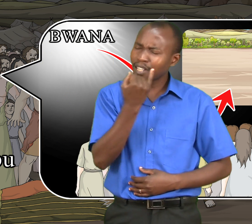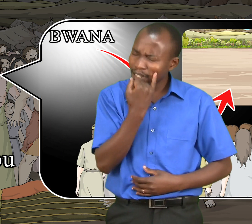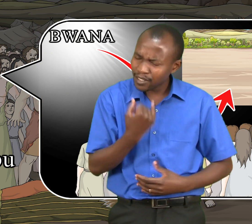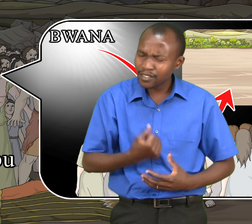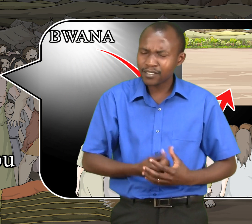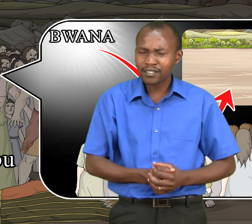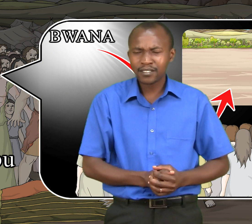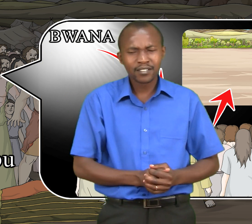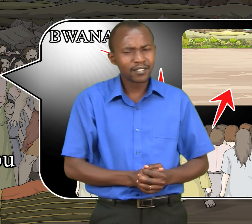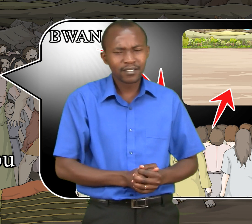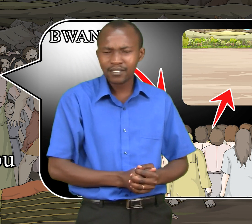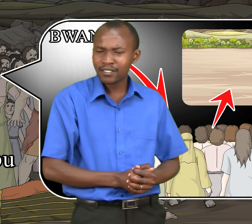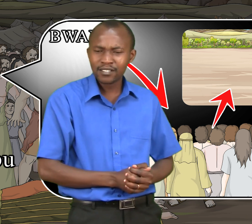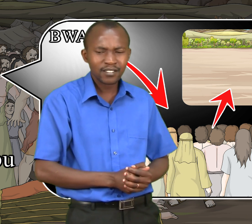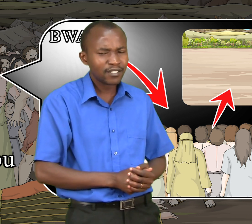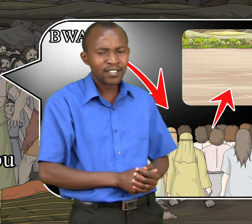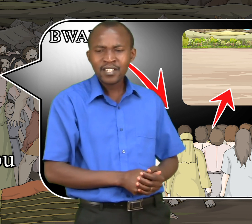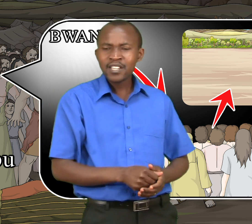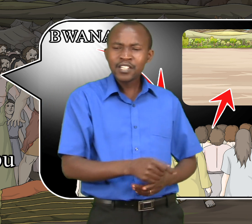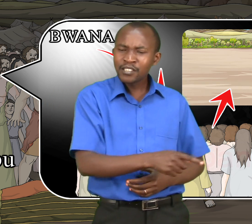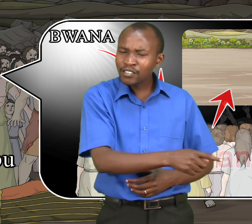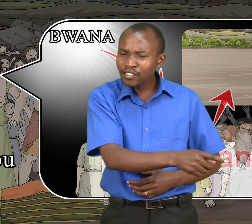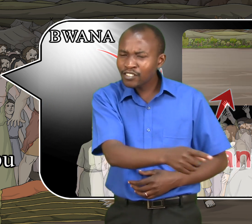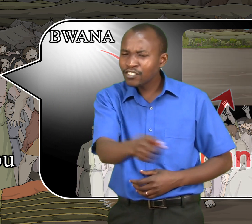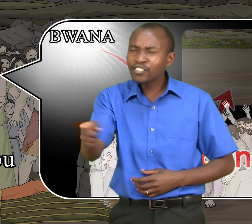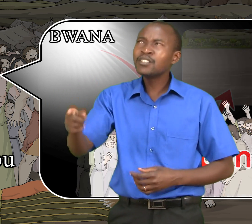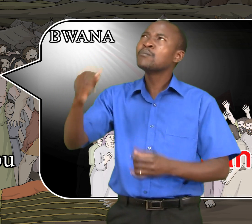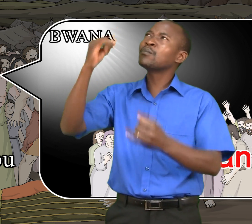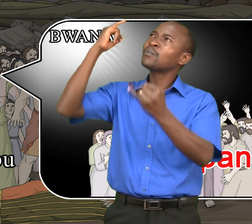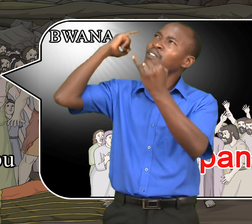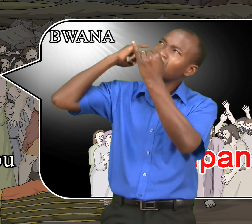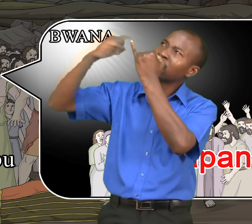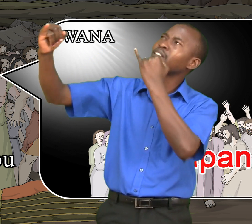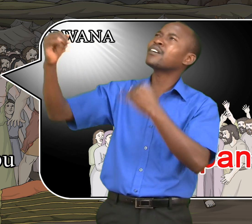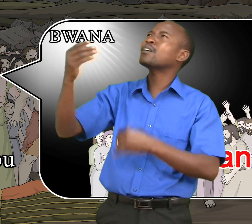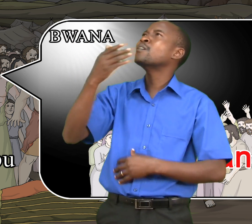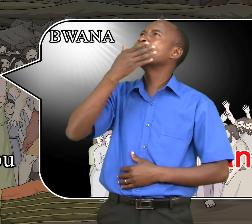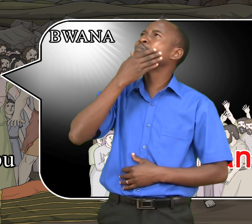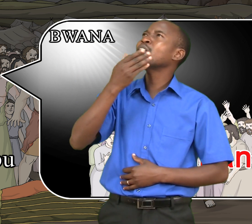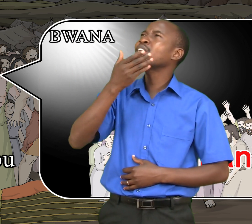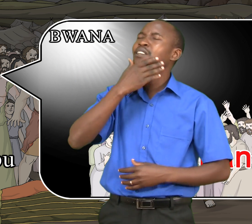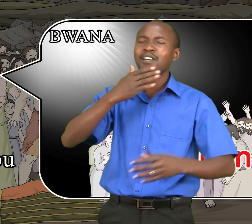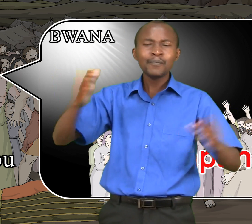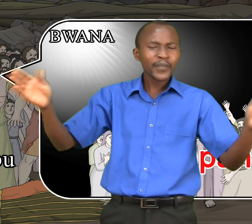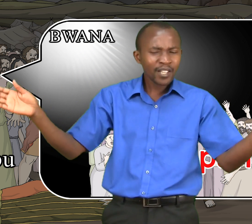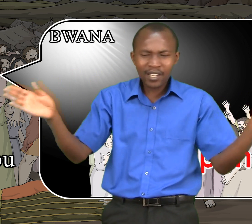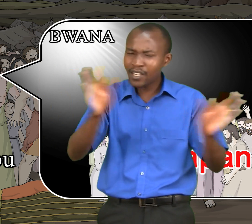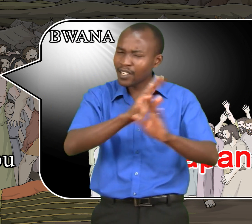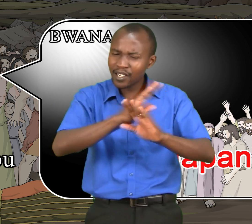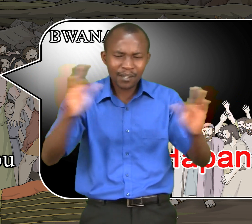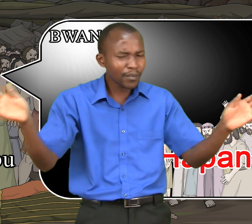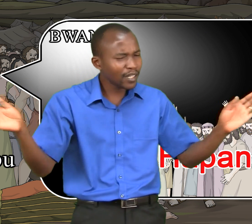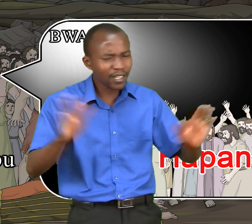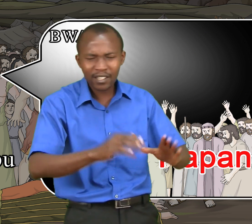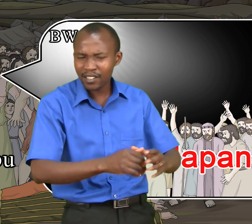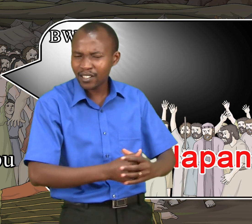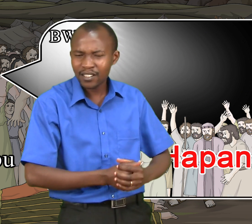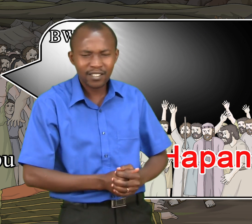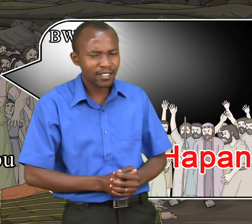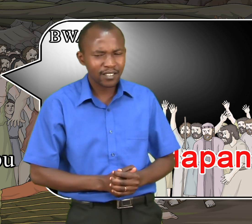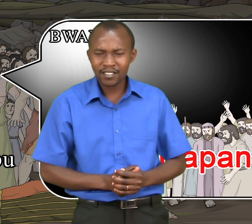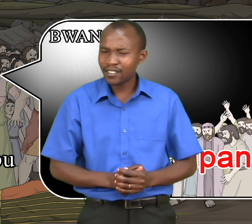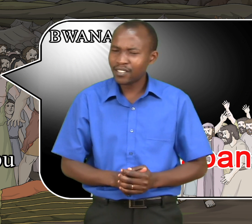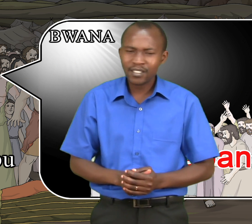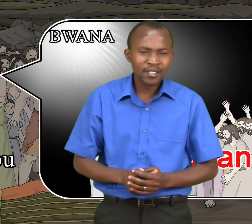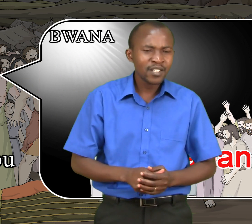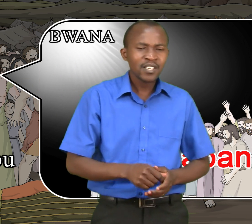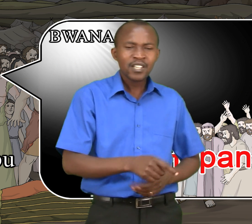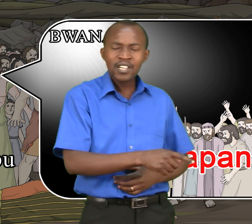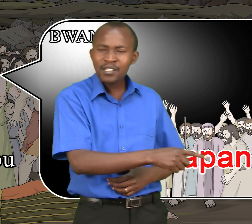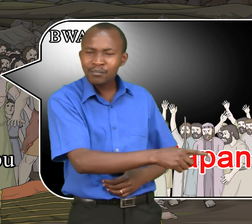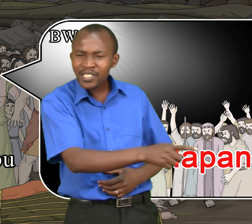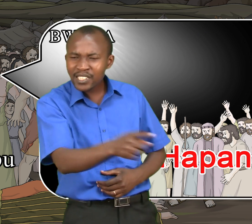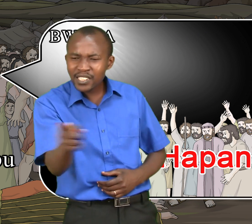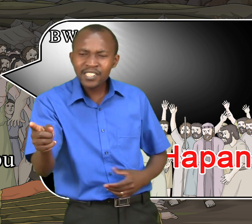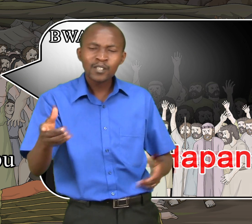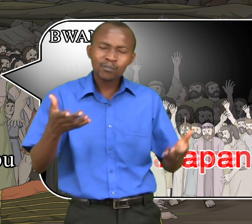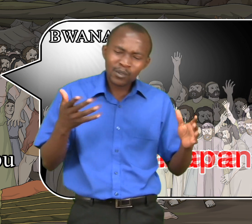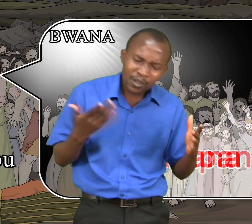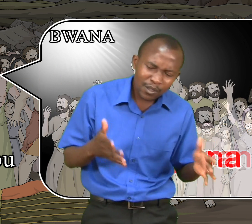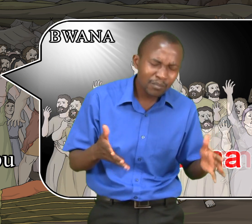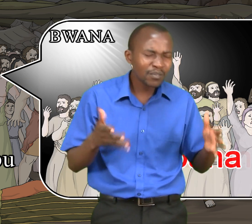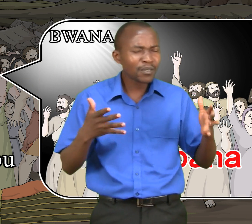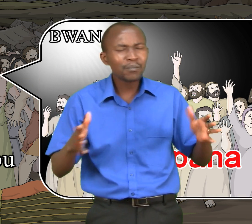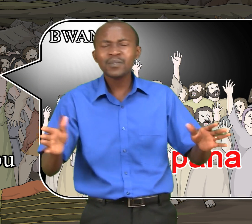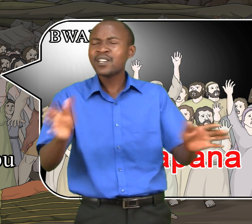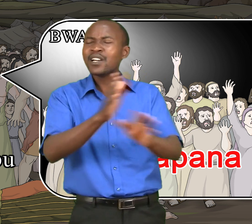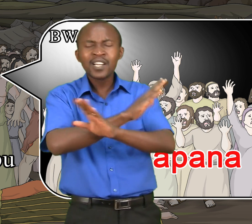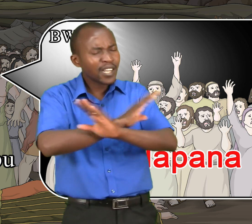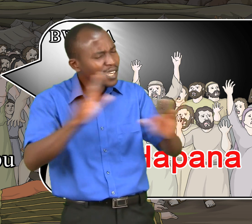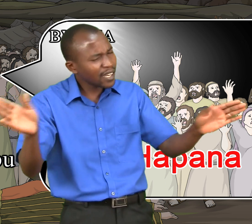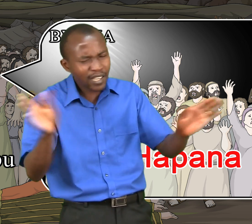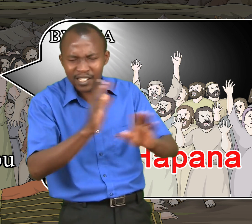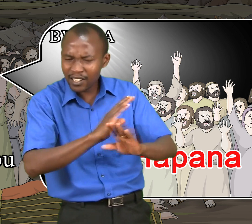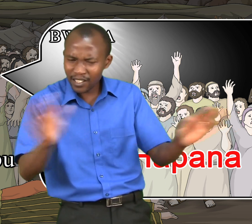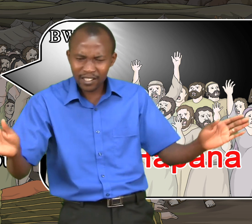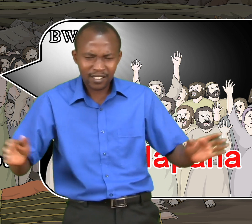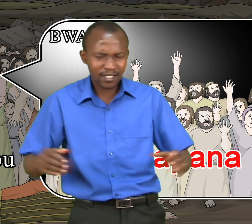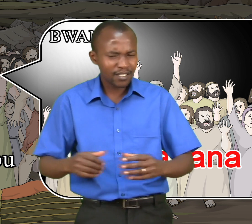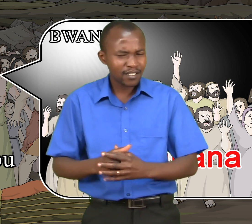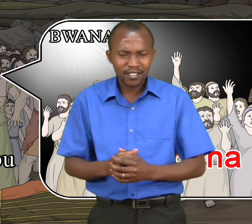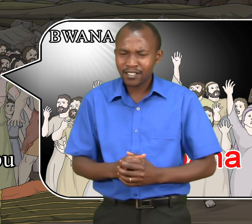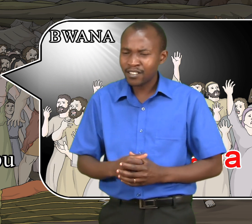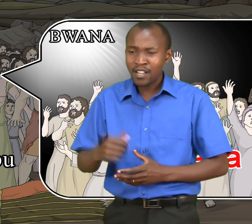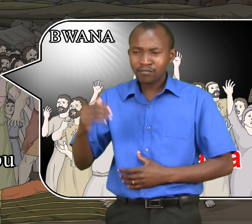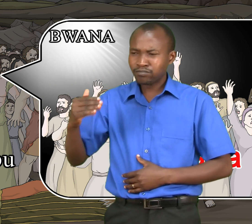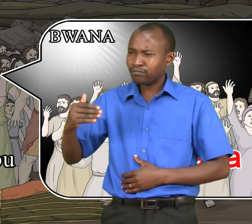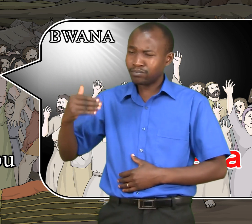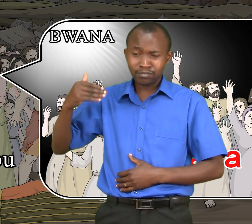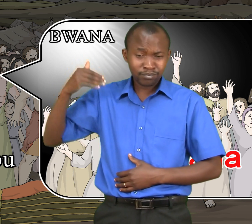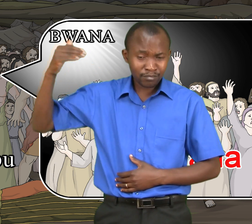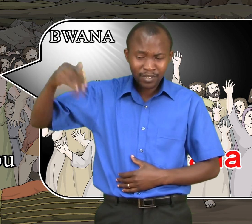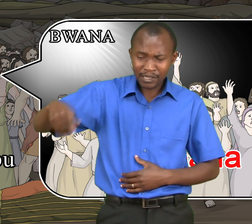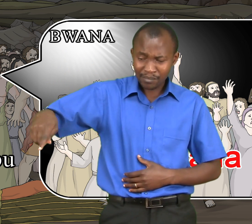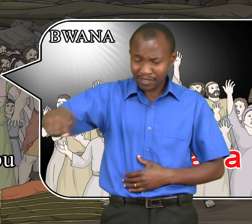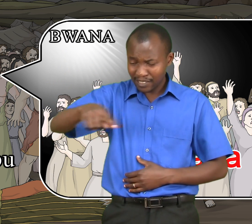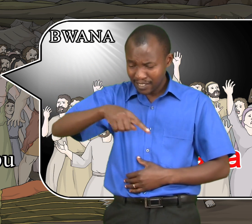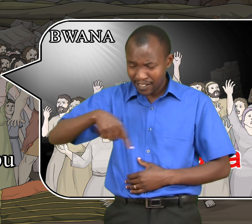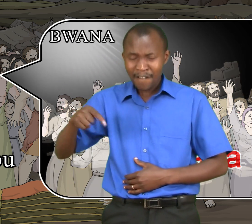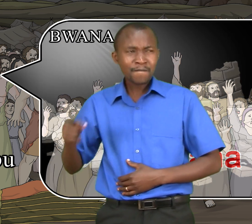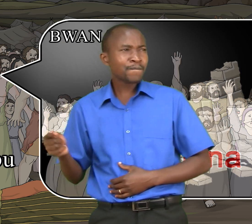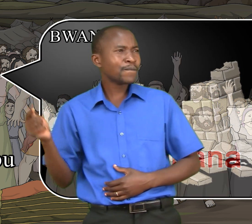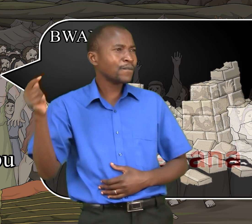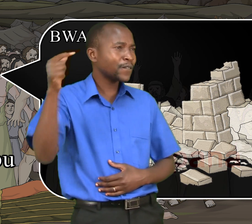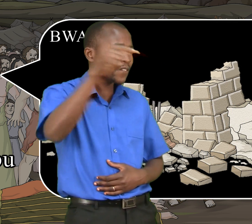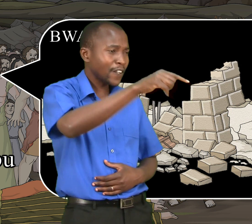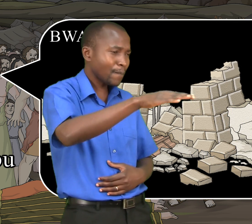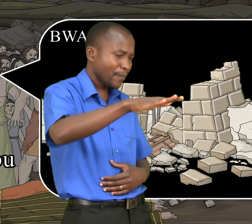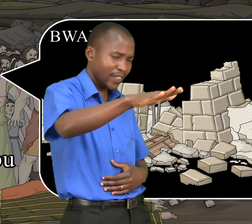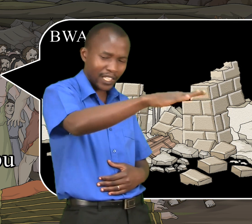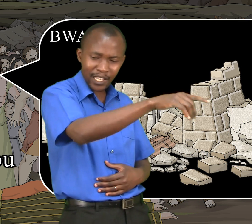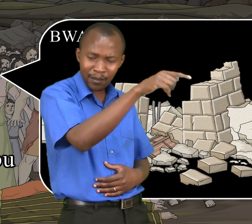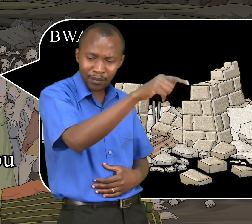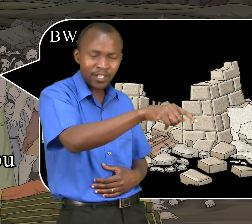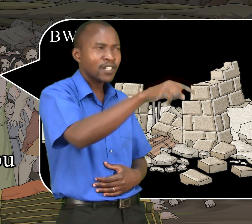Only do not rebel against the LORD, and do not be afraid of the people of the land, for they will be like bread for us.